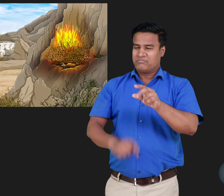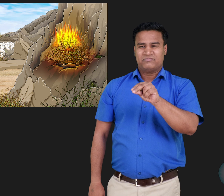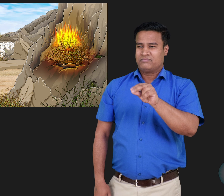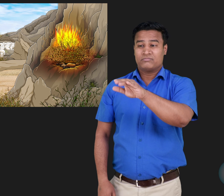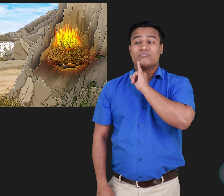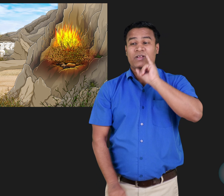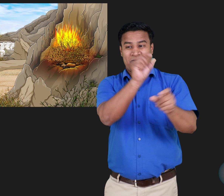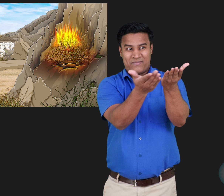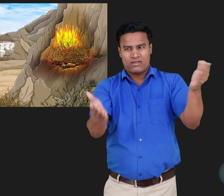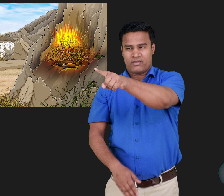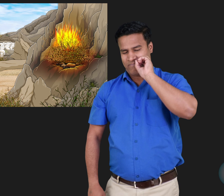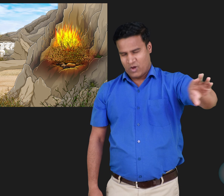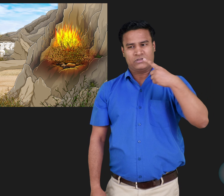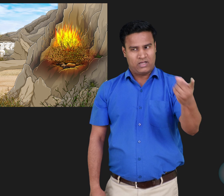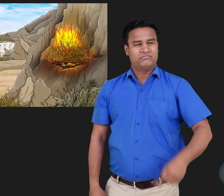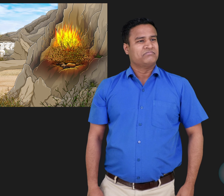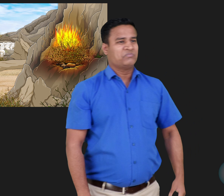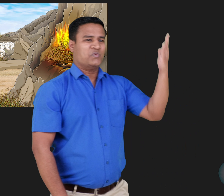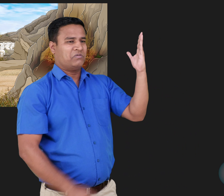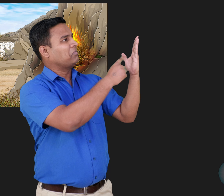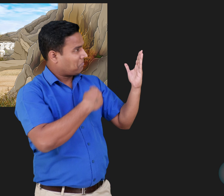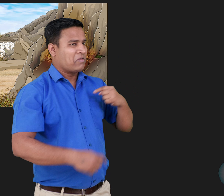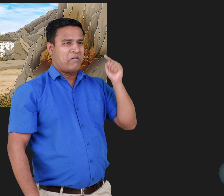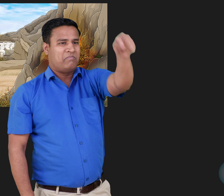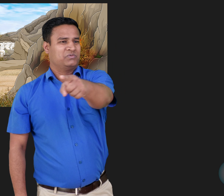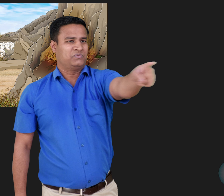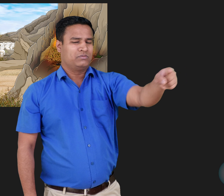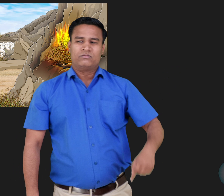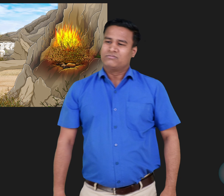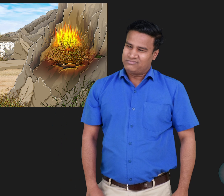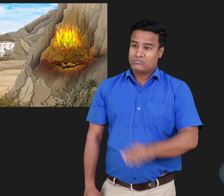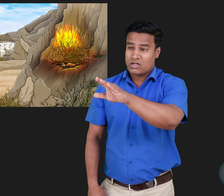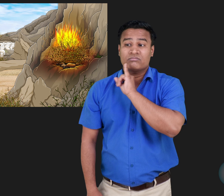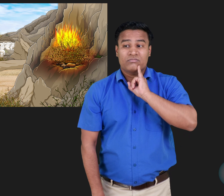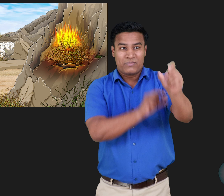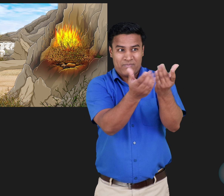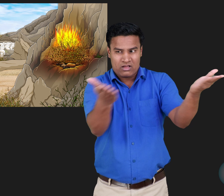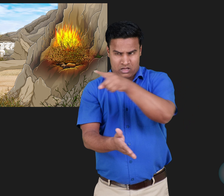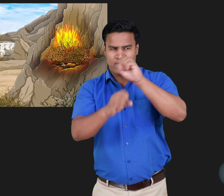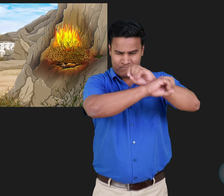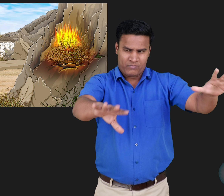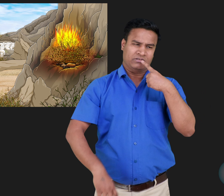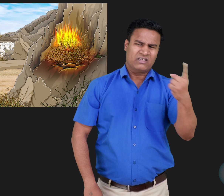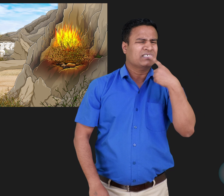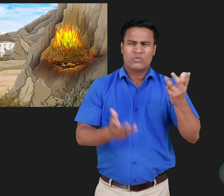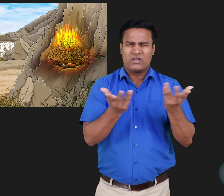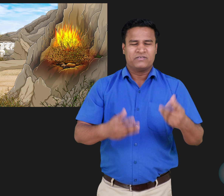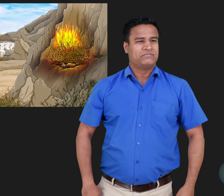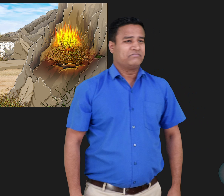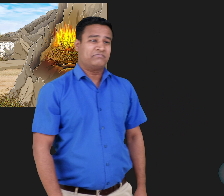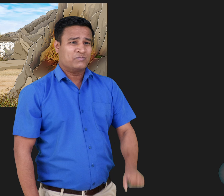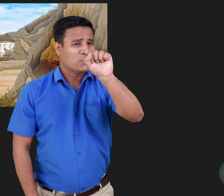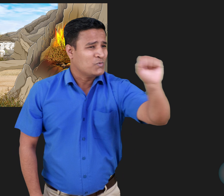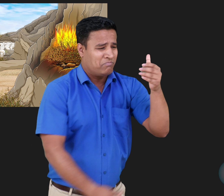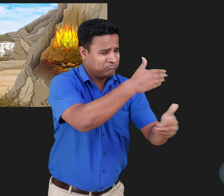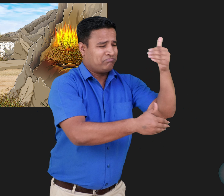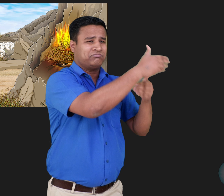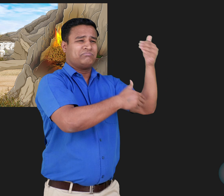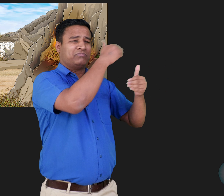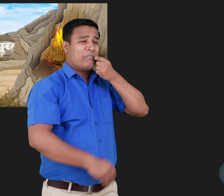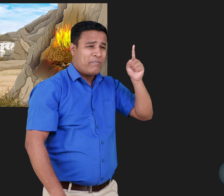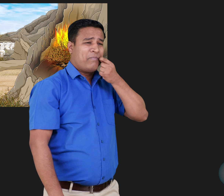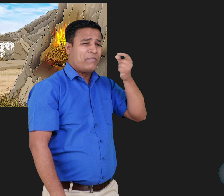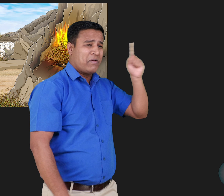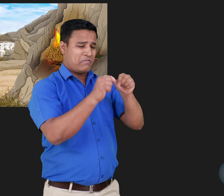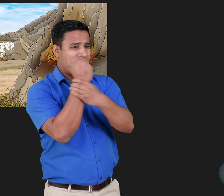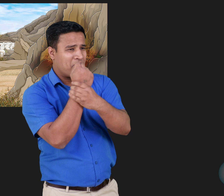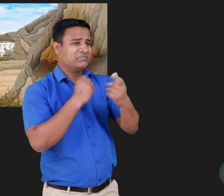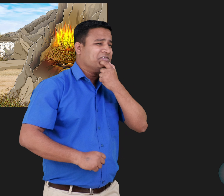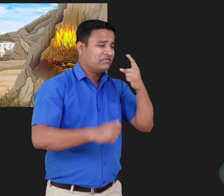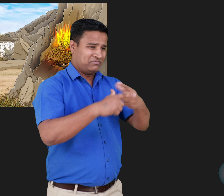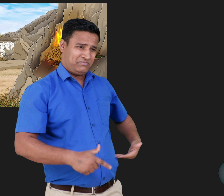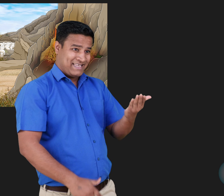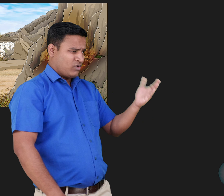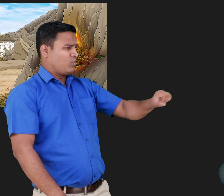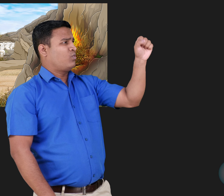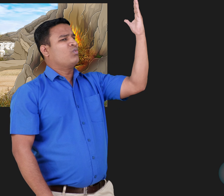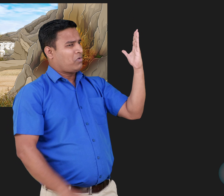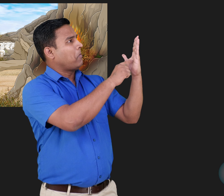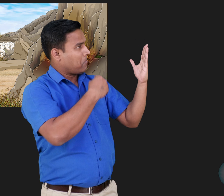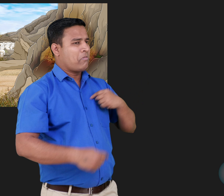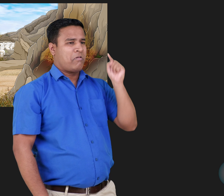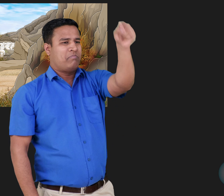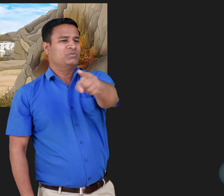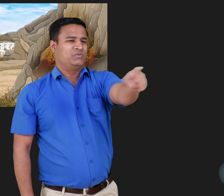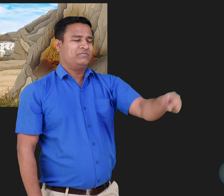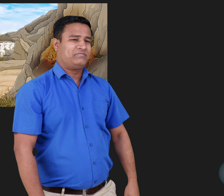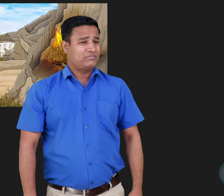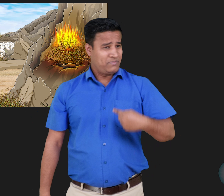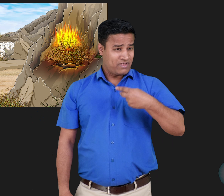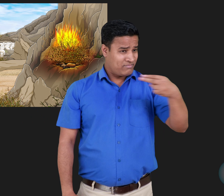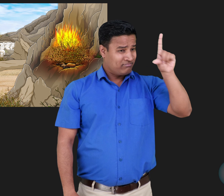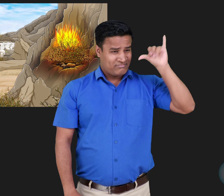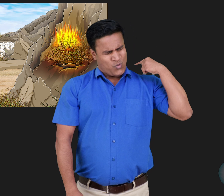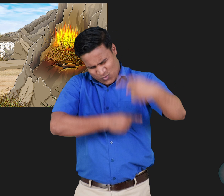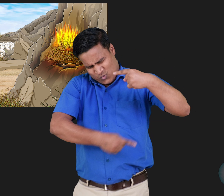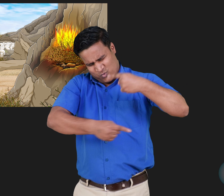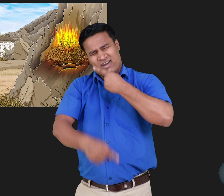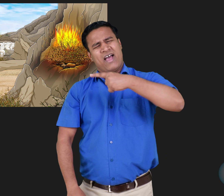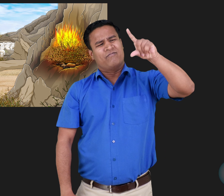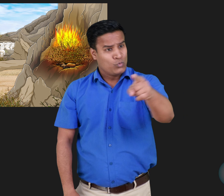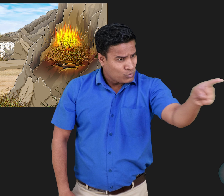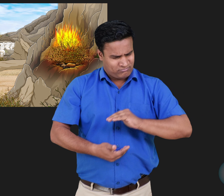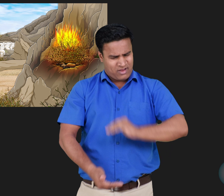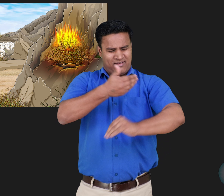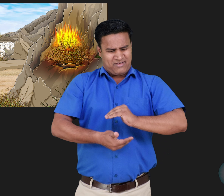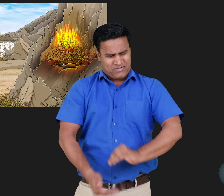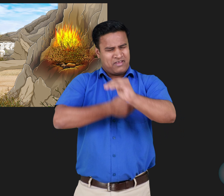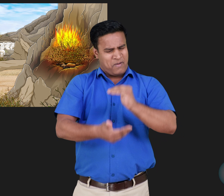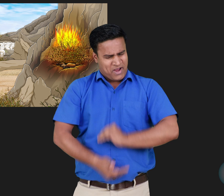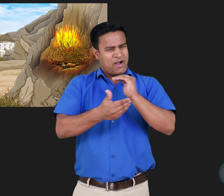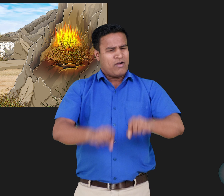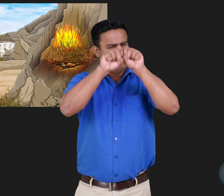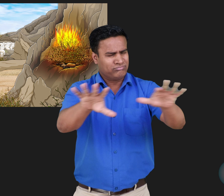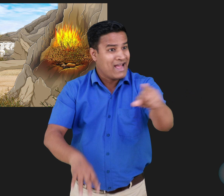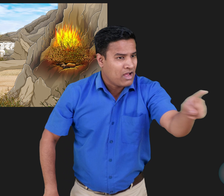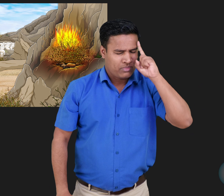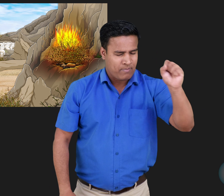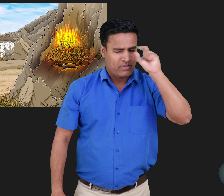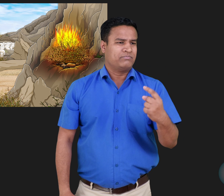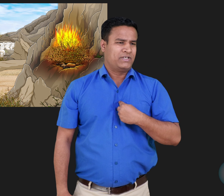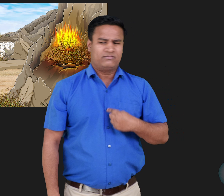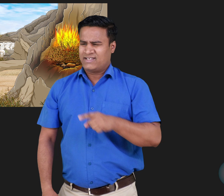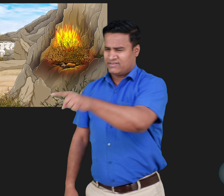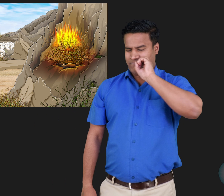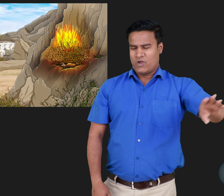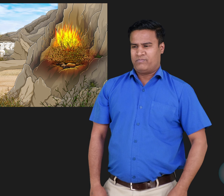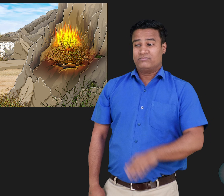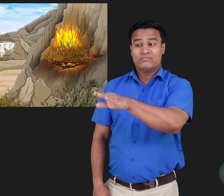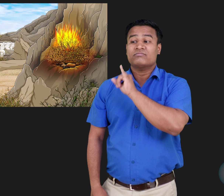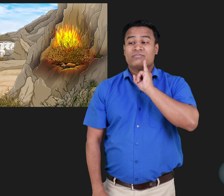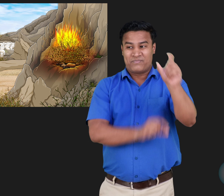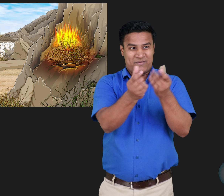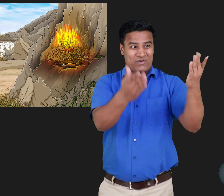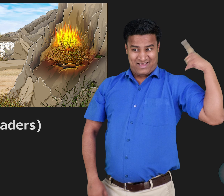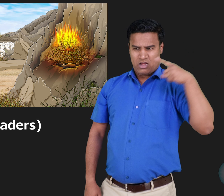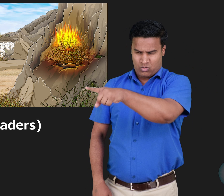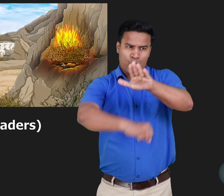This is what you are to say to the Israelites: ‘I AM has sent me to you.’” God also told Moses, “Say to the Israelites, ‘The LORD, the God of your fathers—the God of Abraham, the God of Isaac, and the God of Jacob—has sent me to you.’ This is My name forever, and this is how I am to be remembered in every generation.